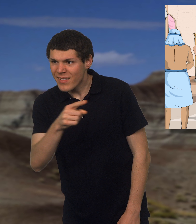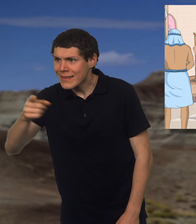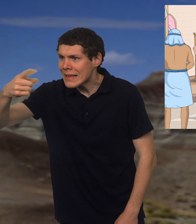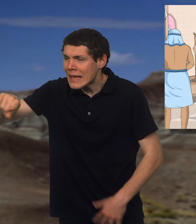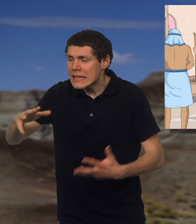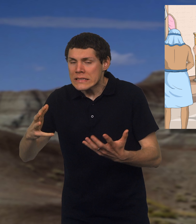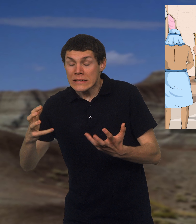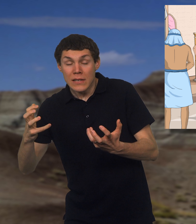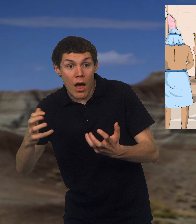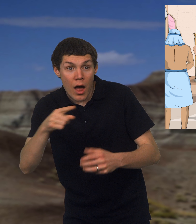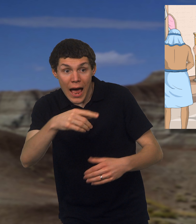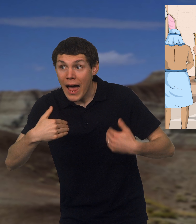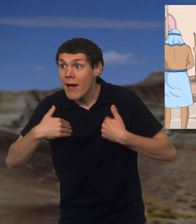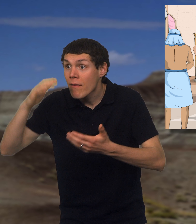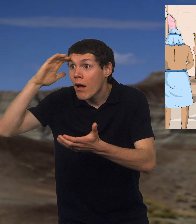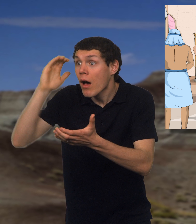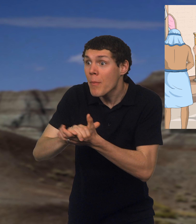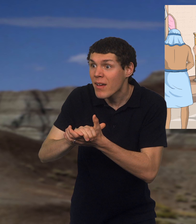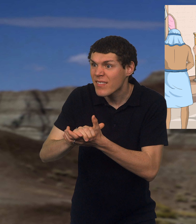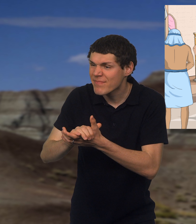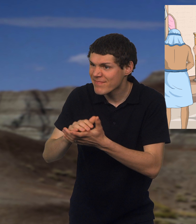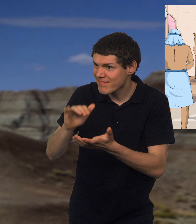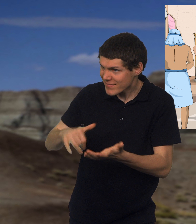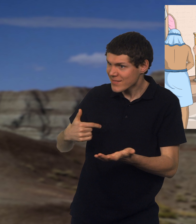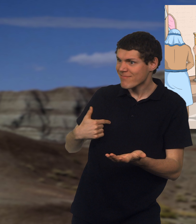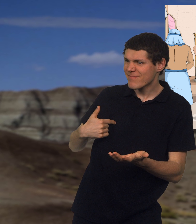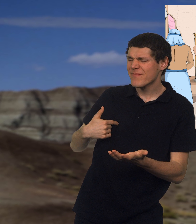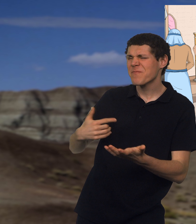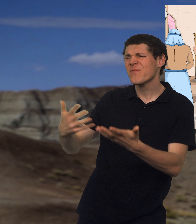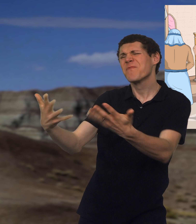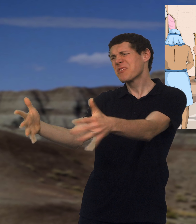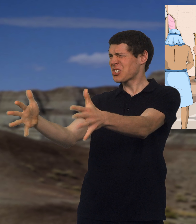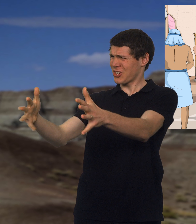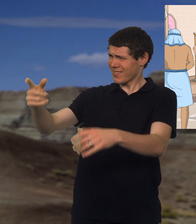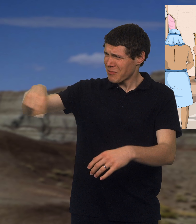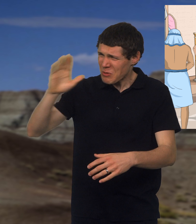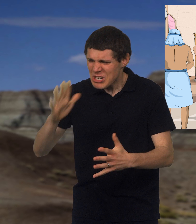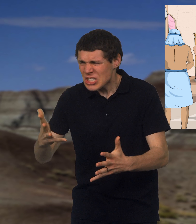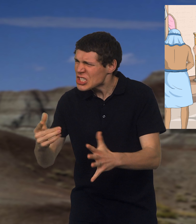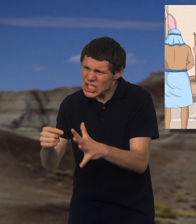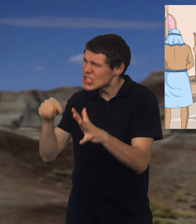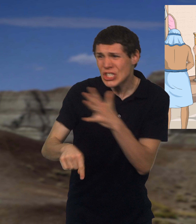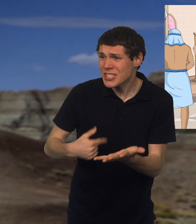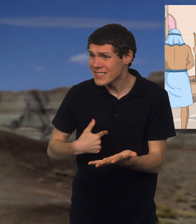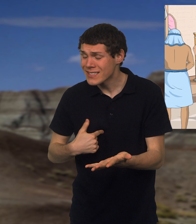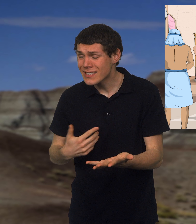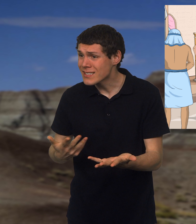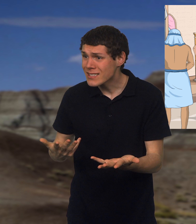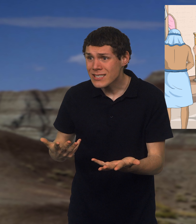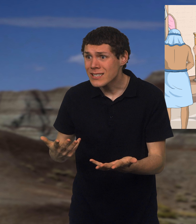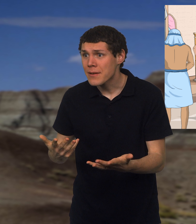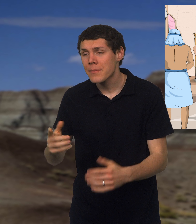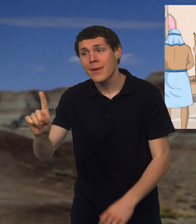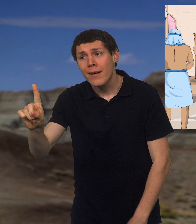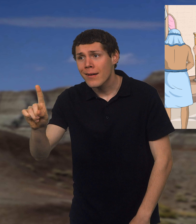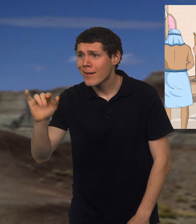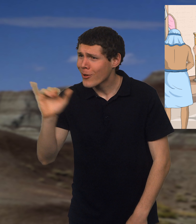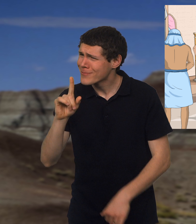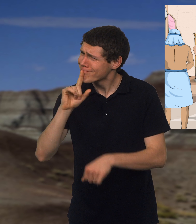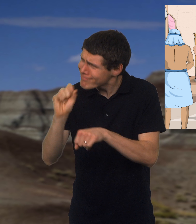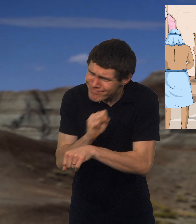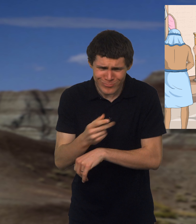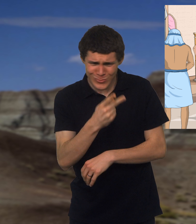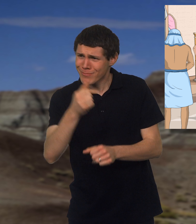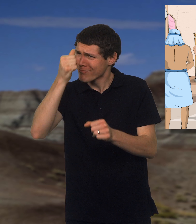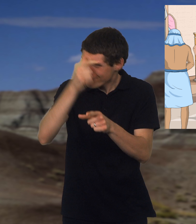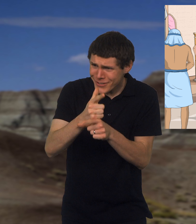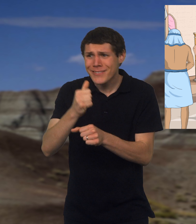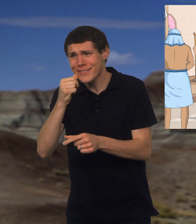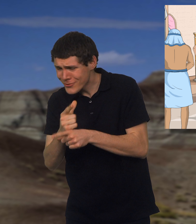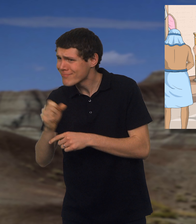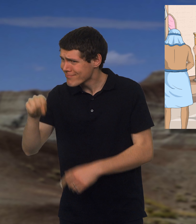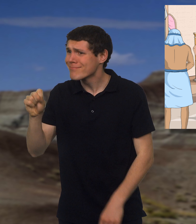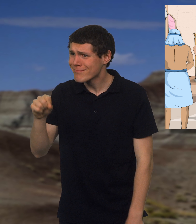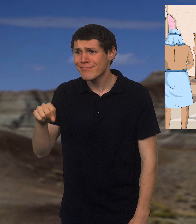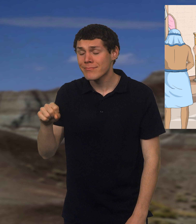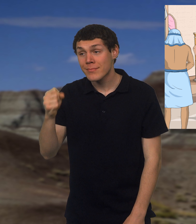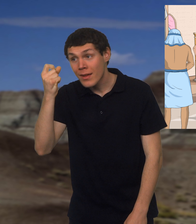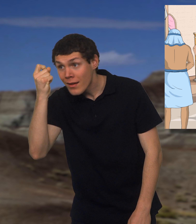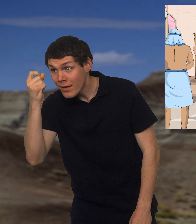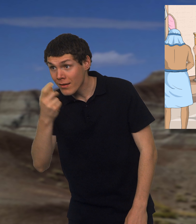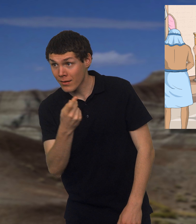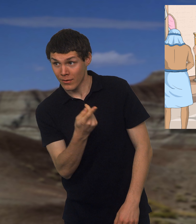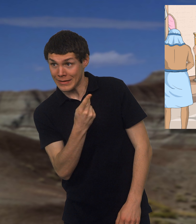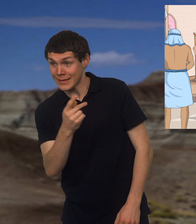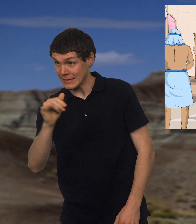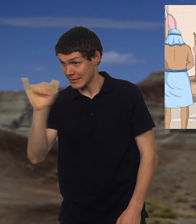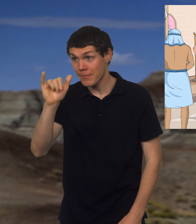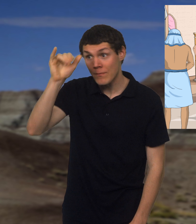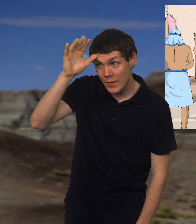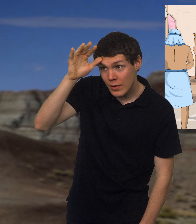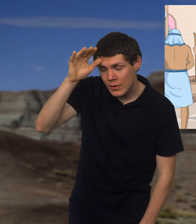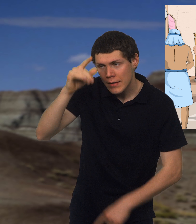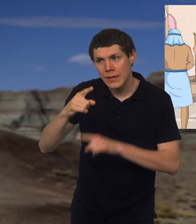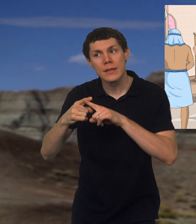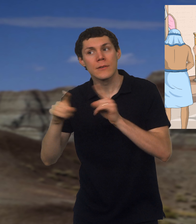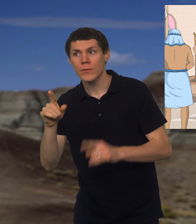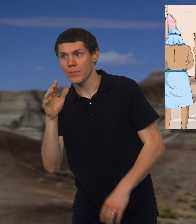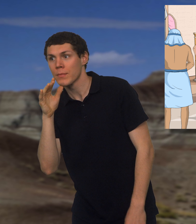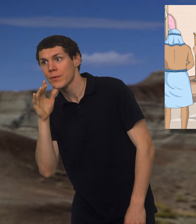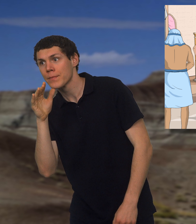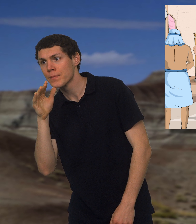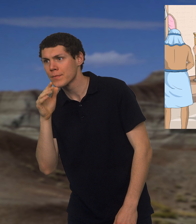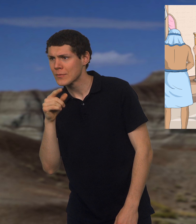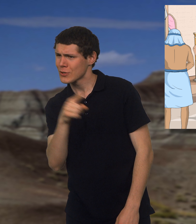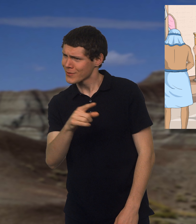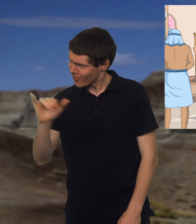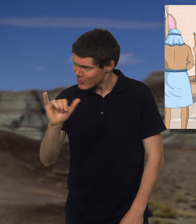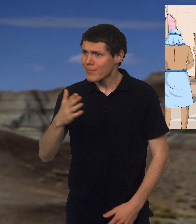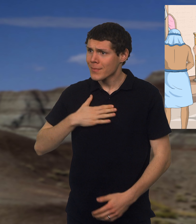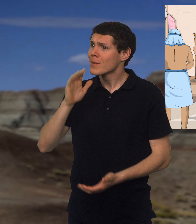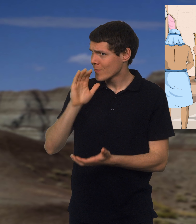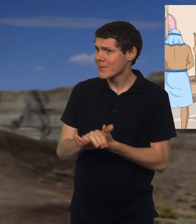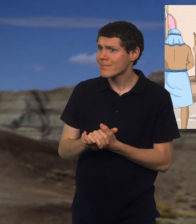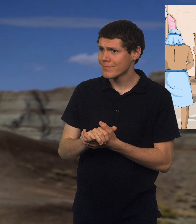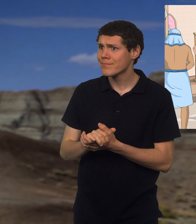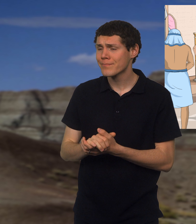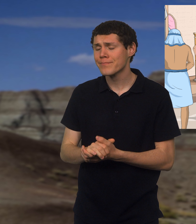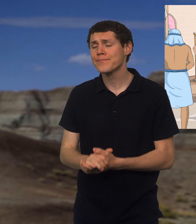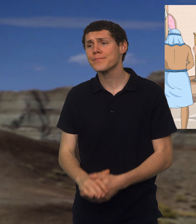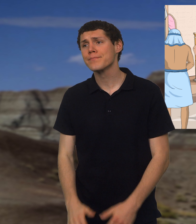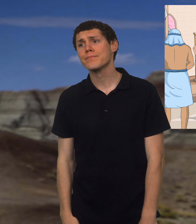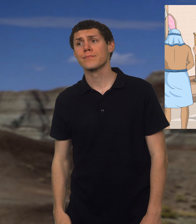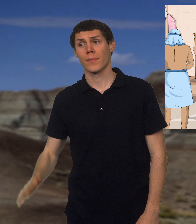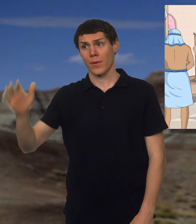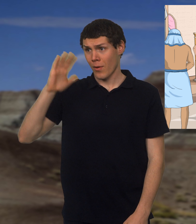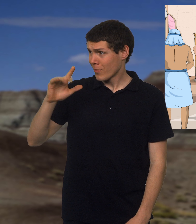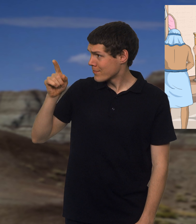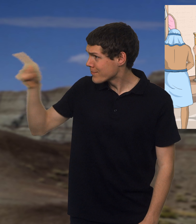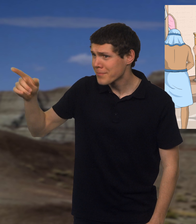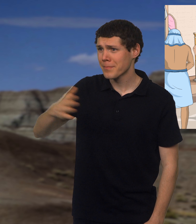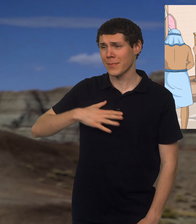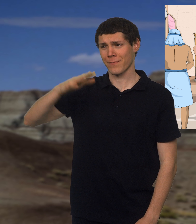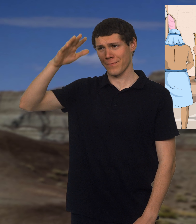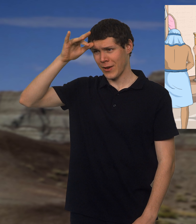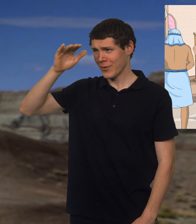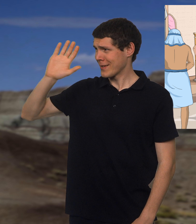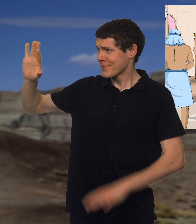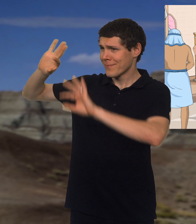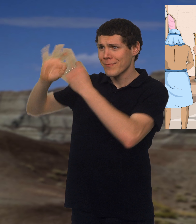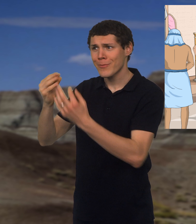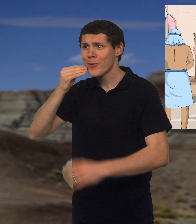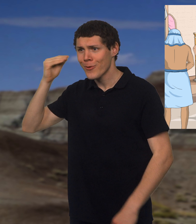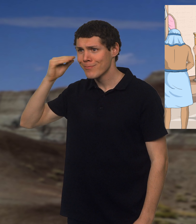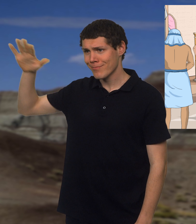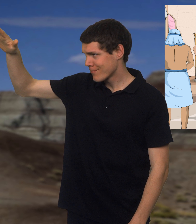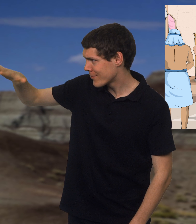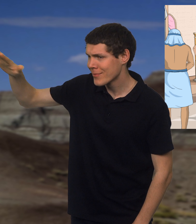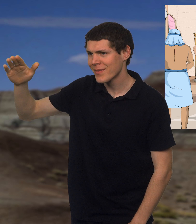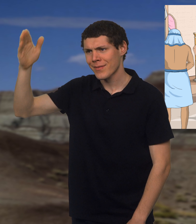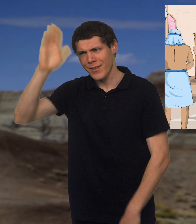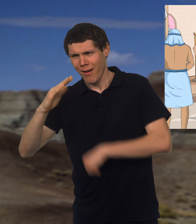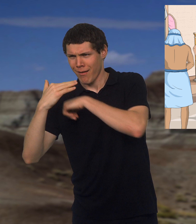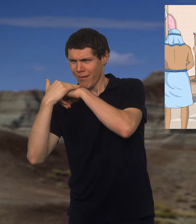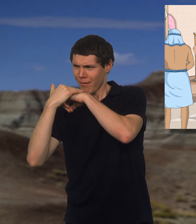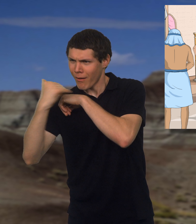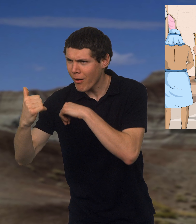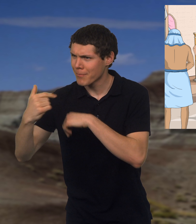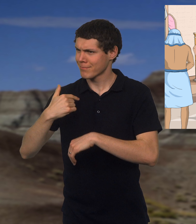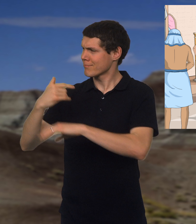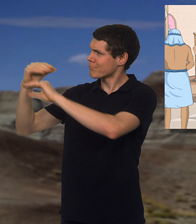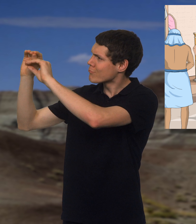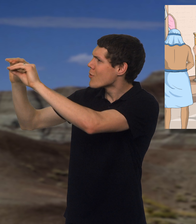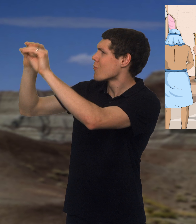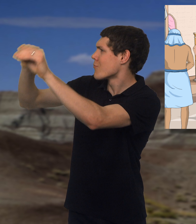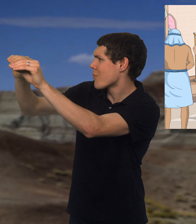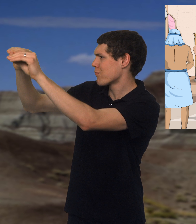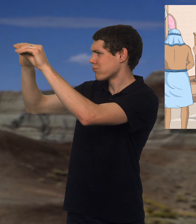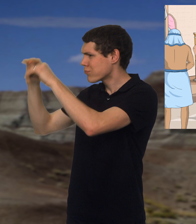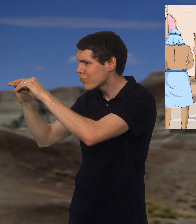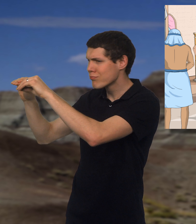Besides, she really is my sister, the daughter of my father—though not the daughter of my mother—and she became my wife.